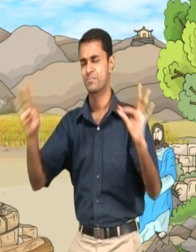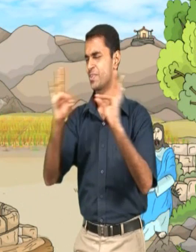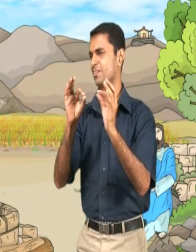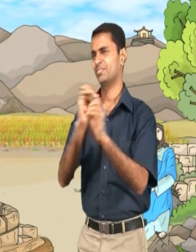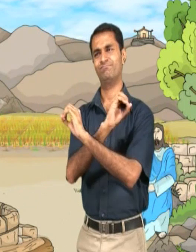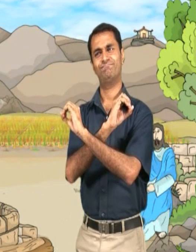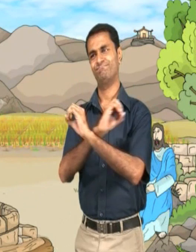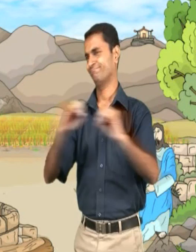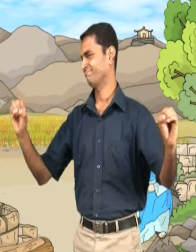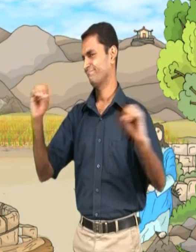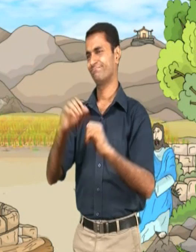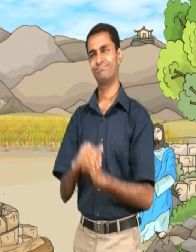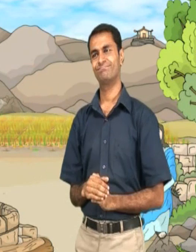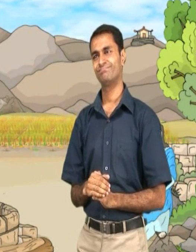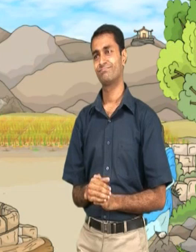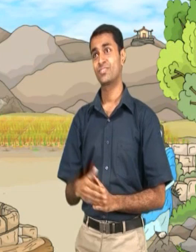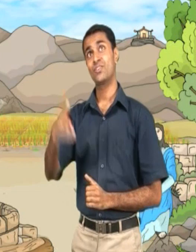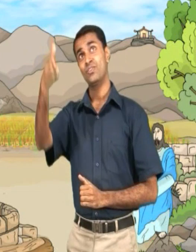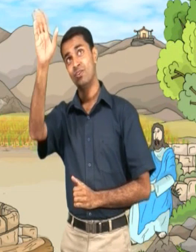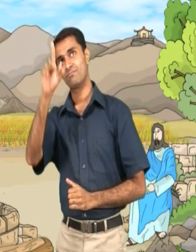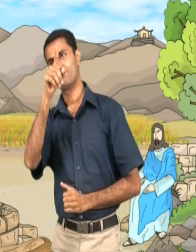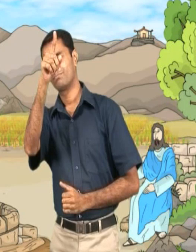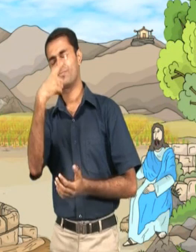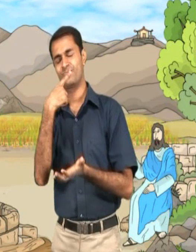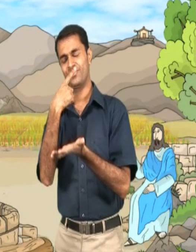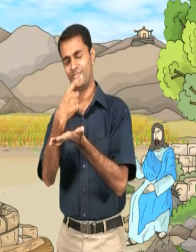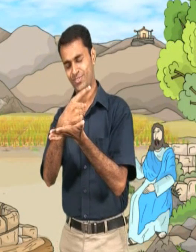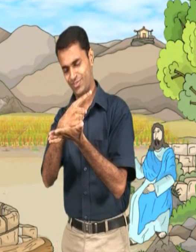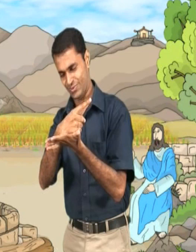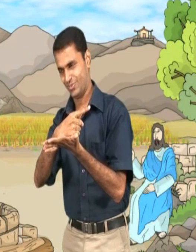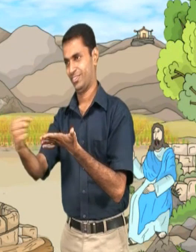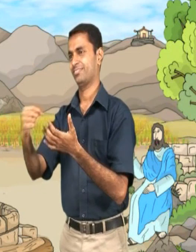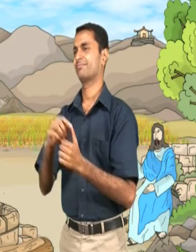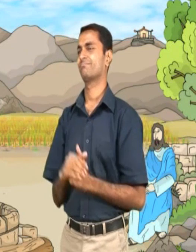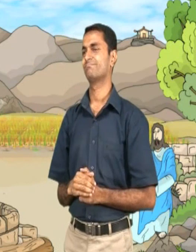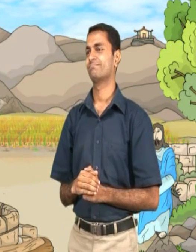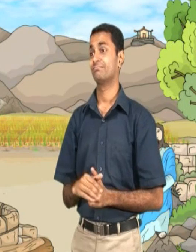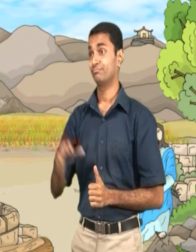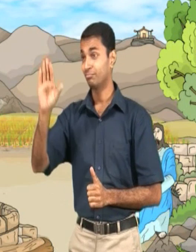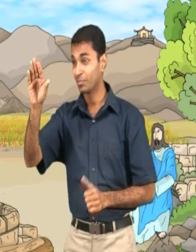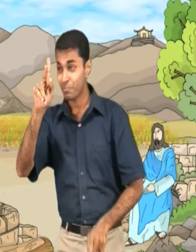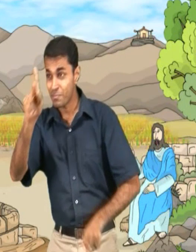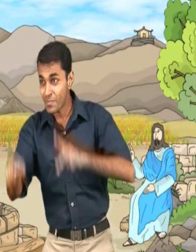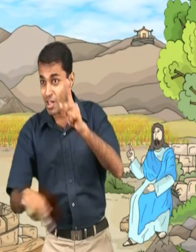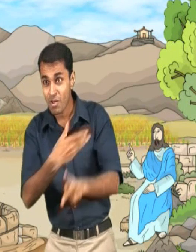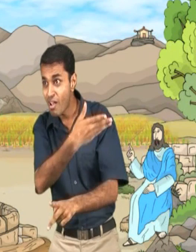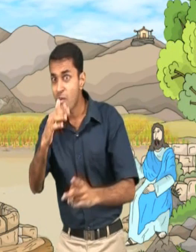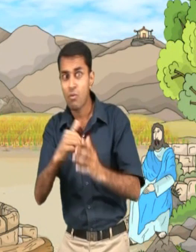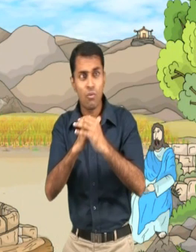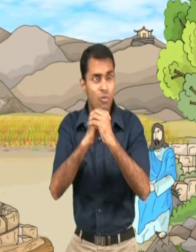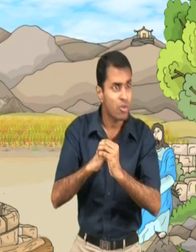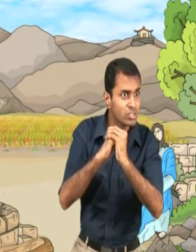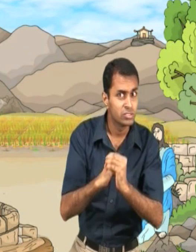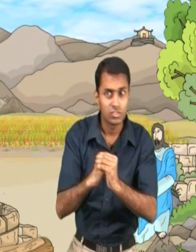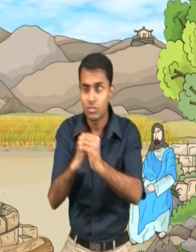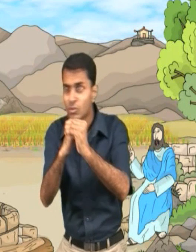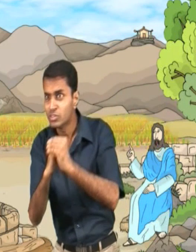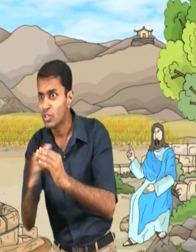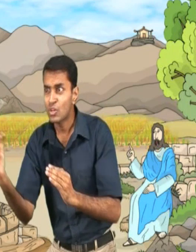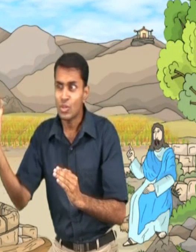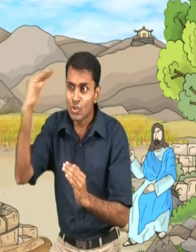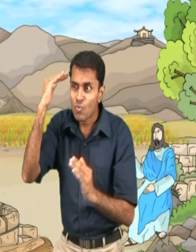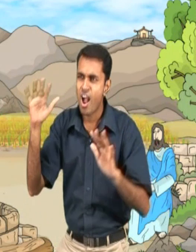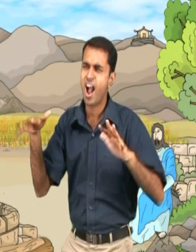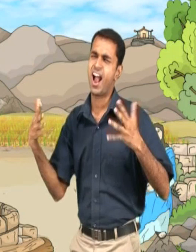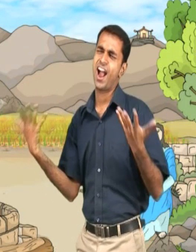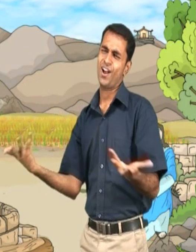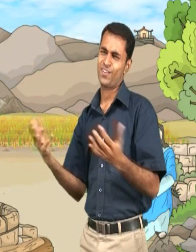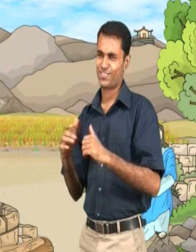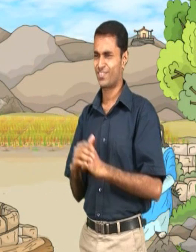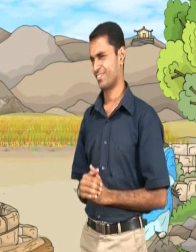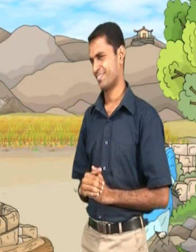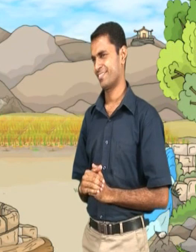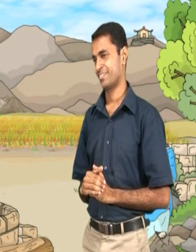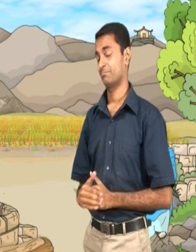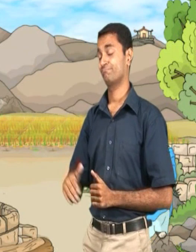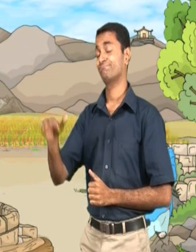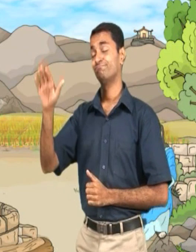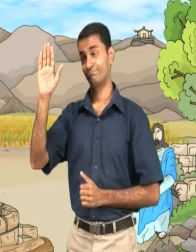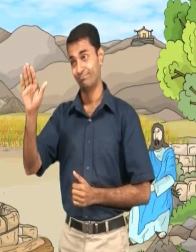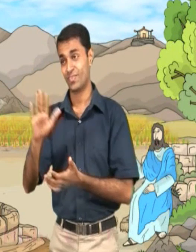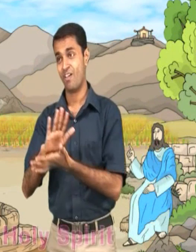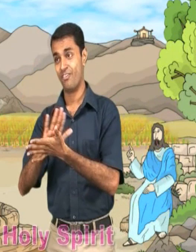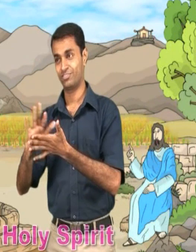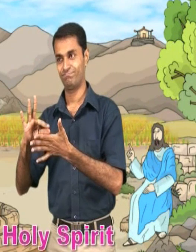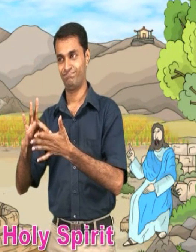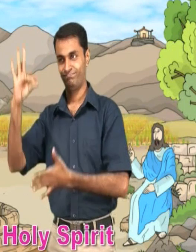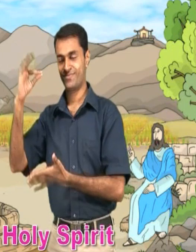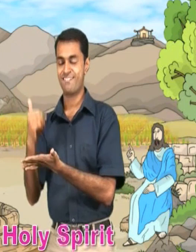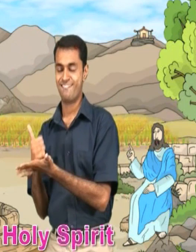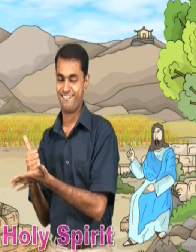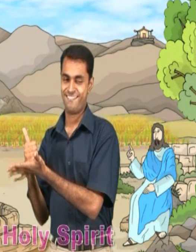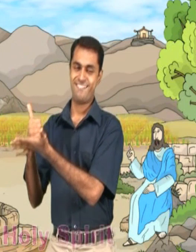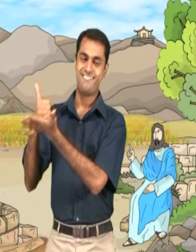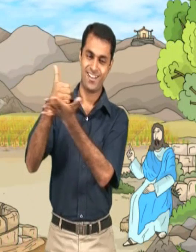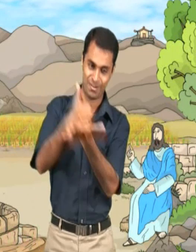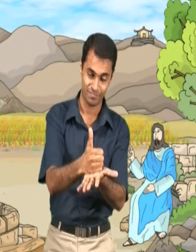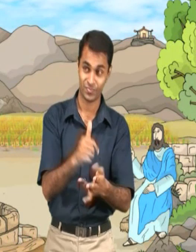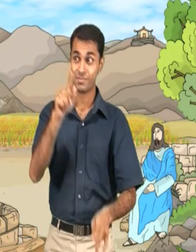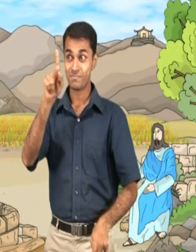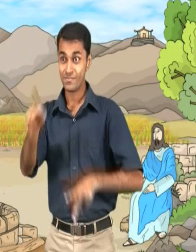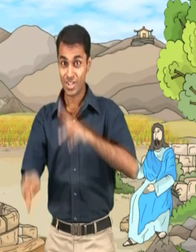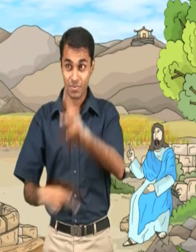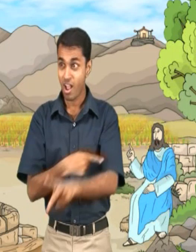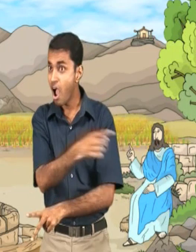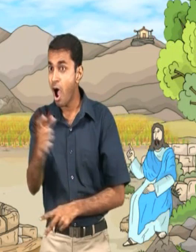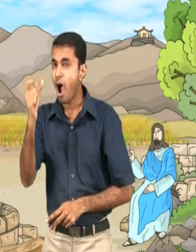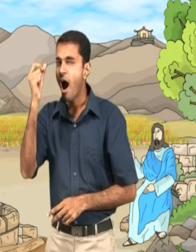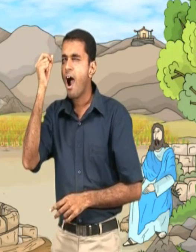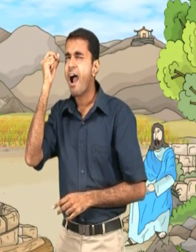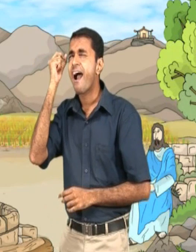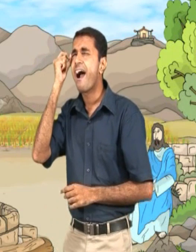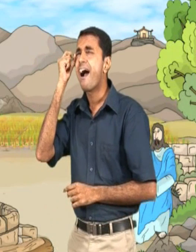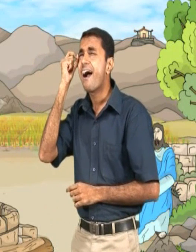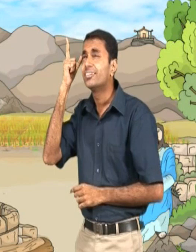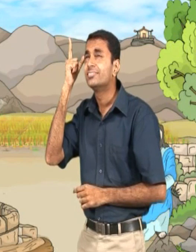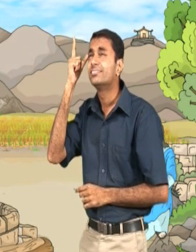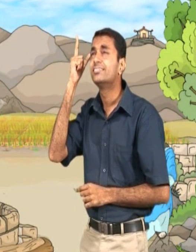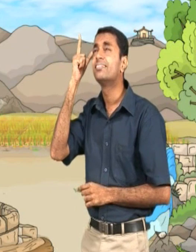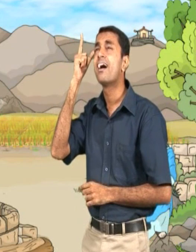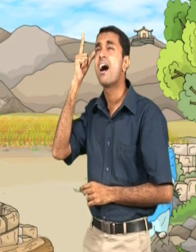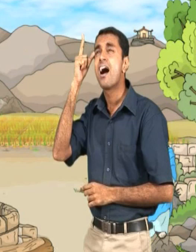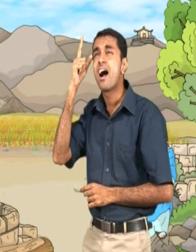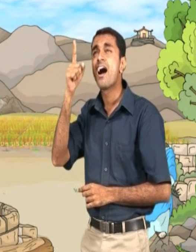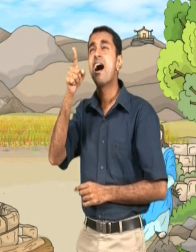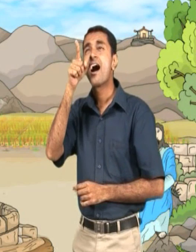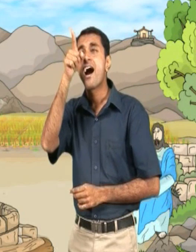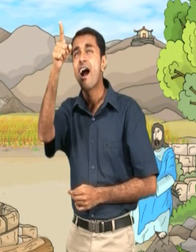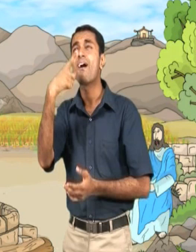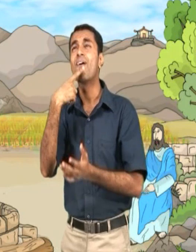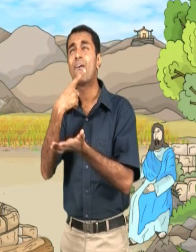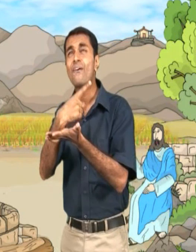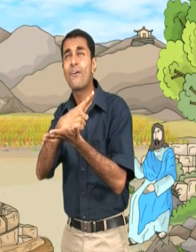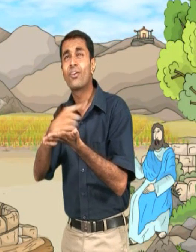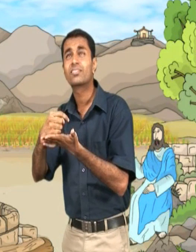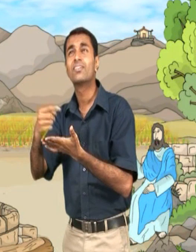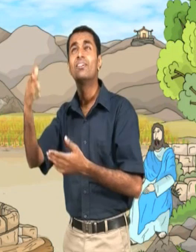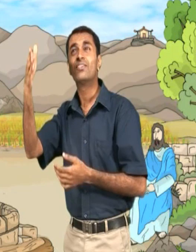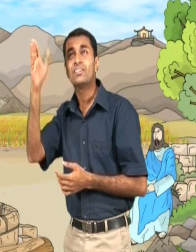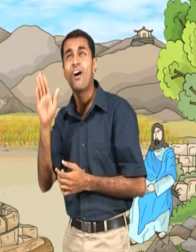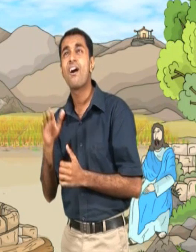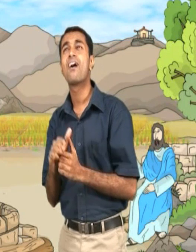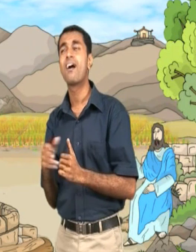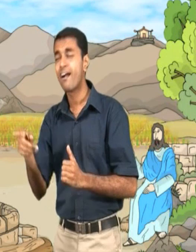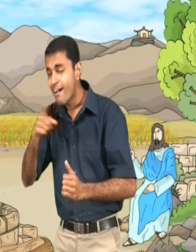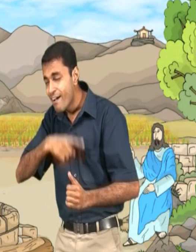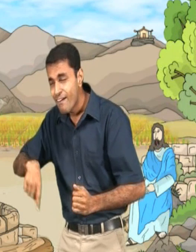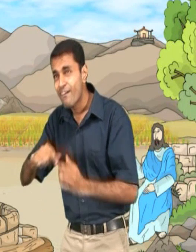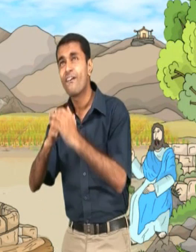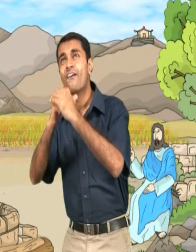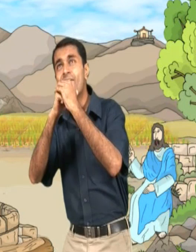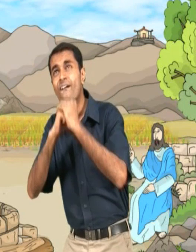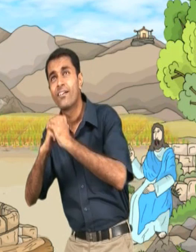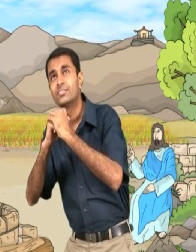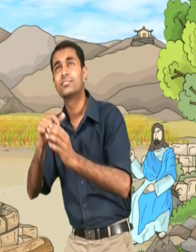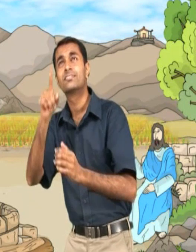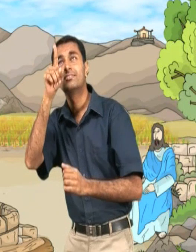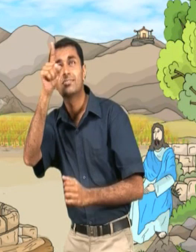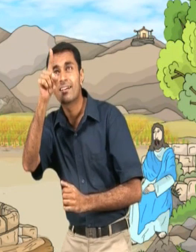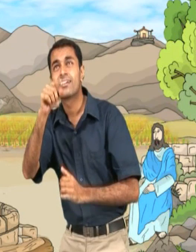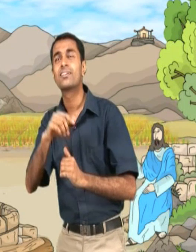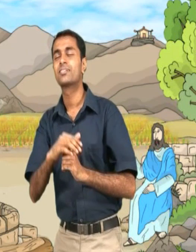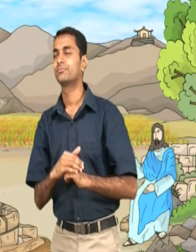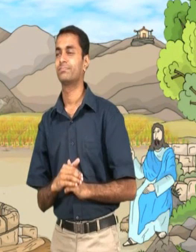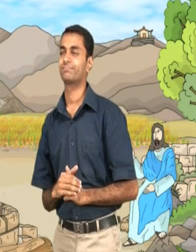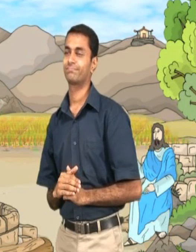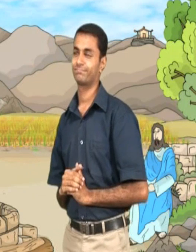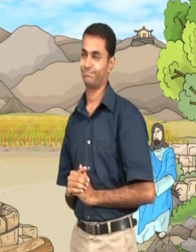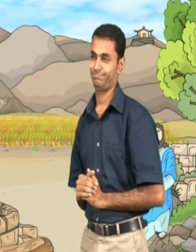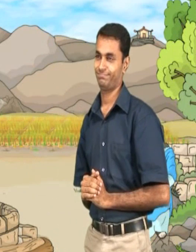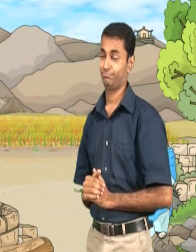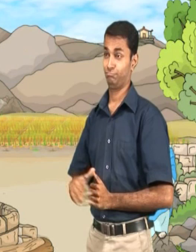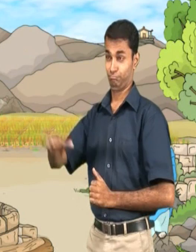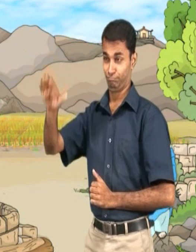You worship what you do not know; we worship what we do know, for salvation is from the Jews.